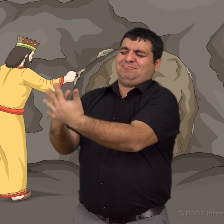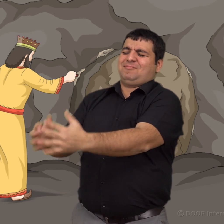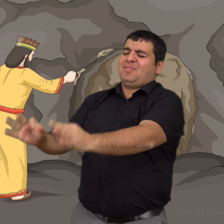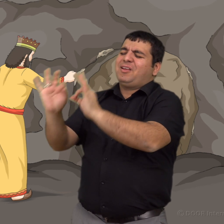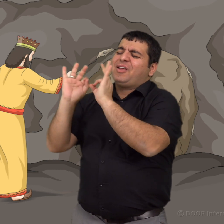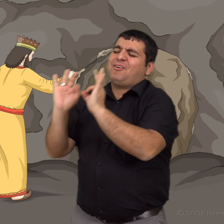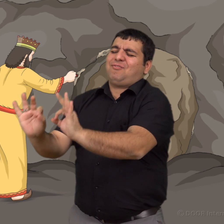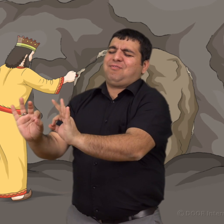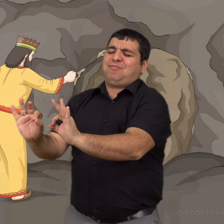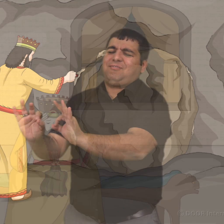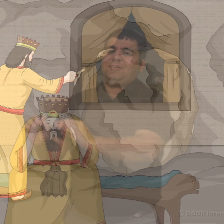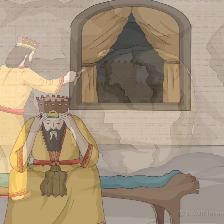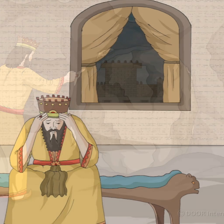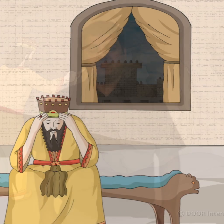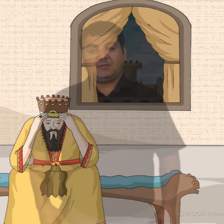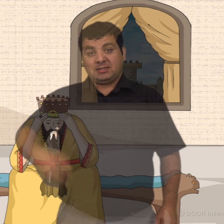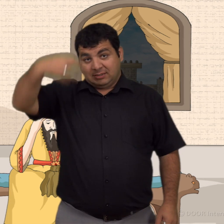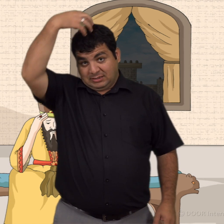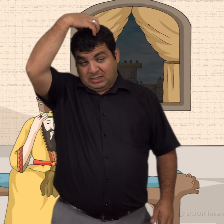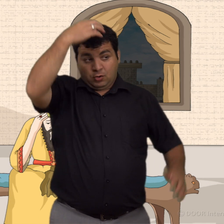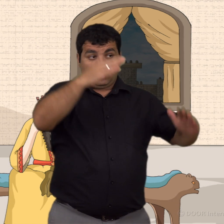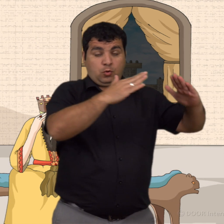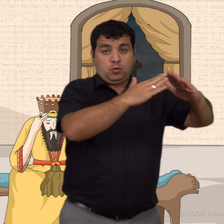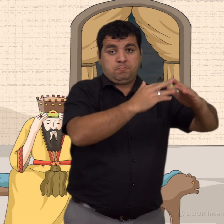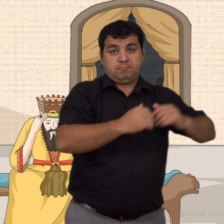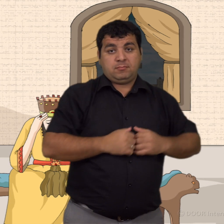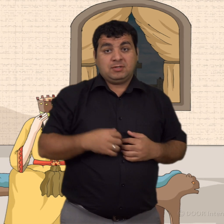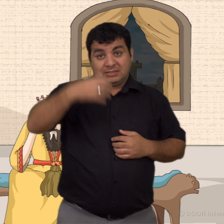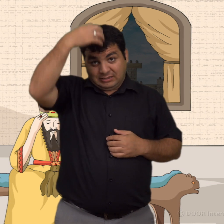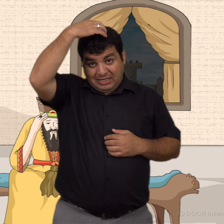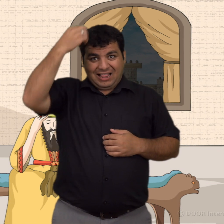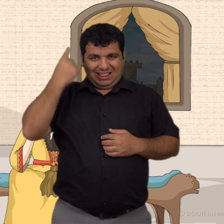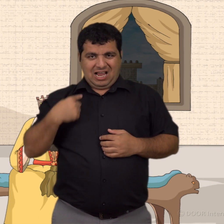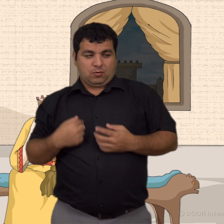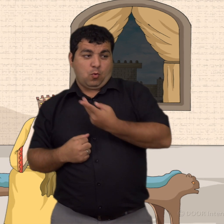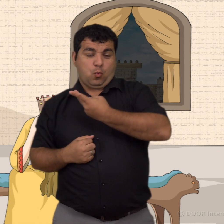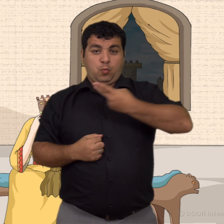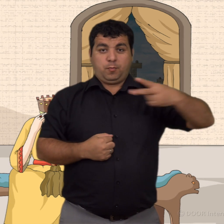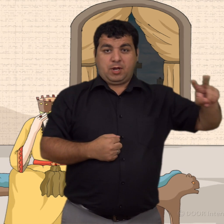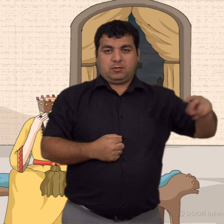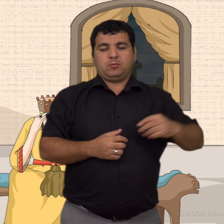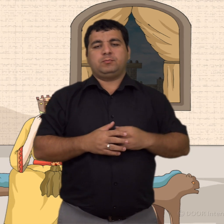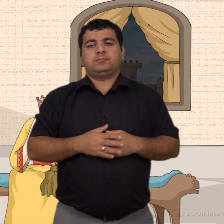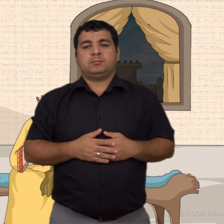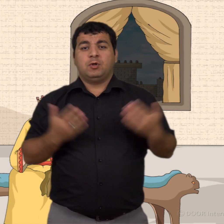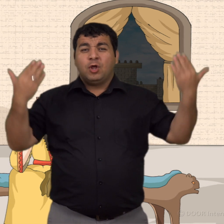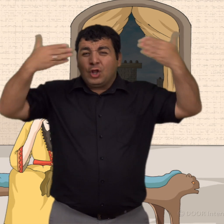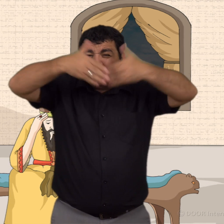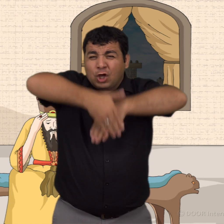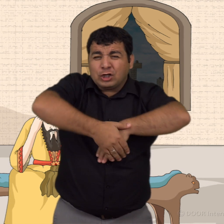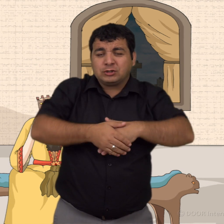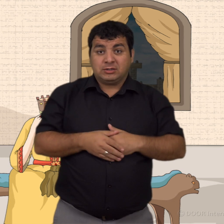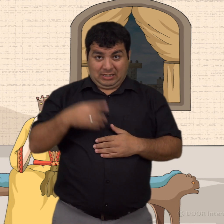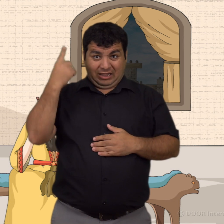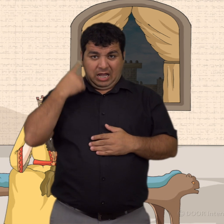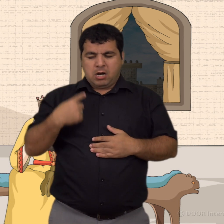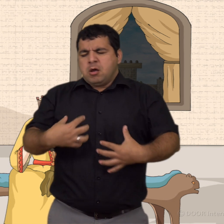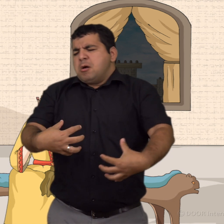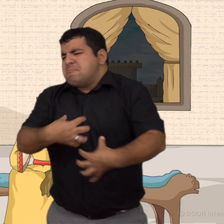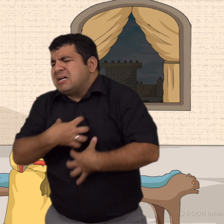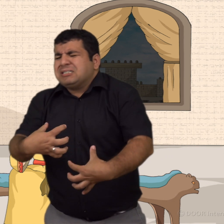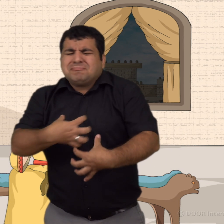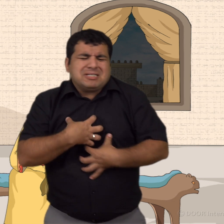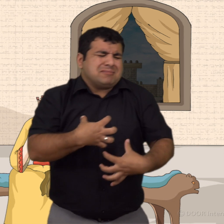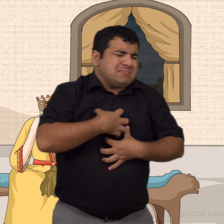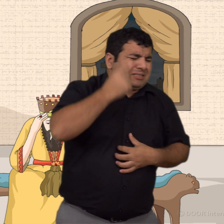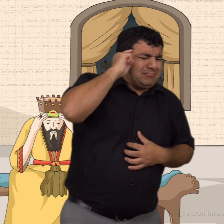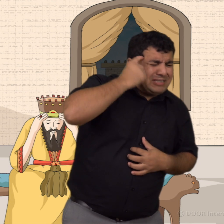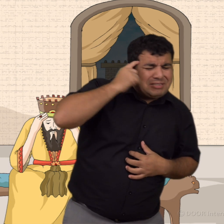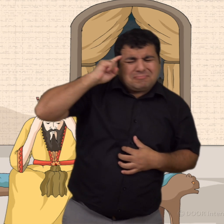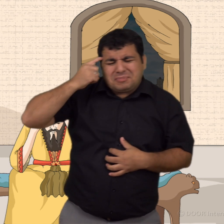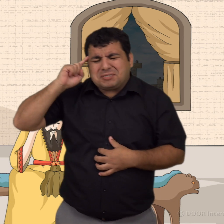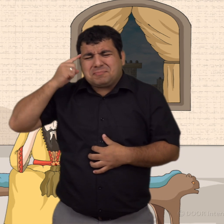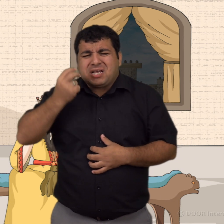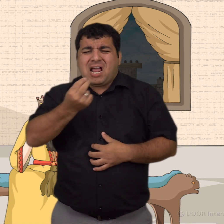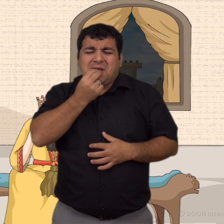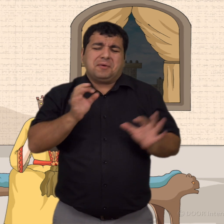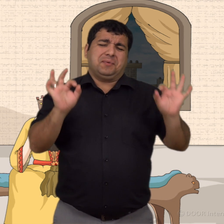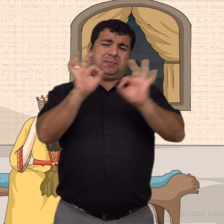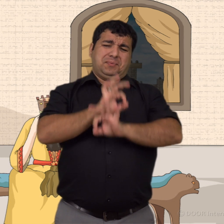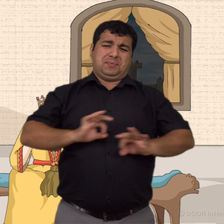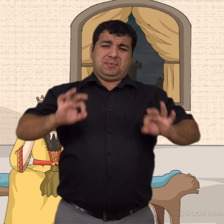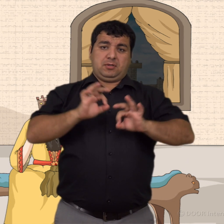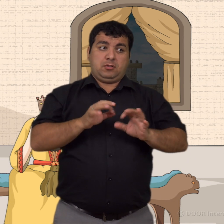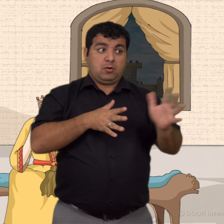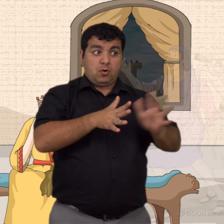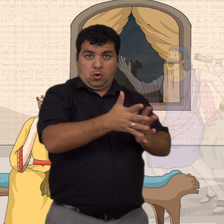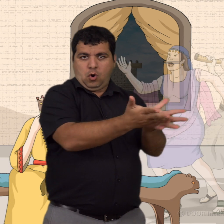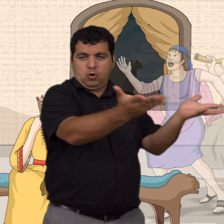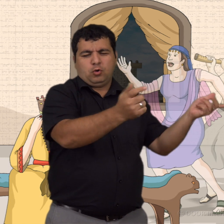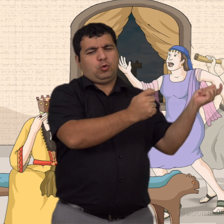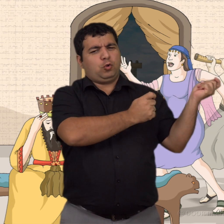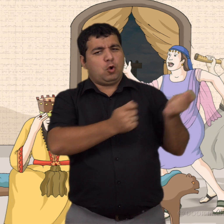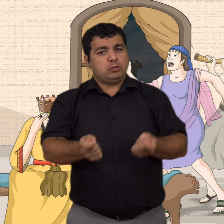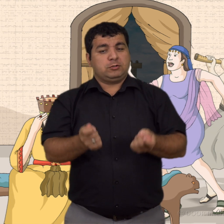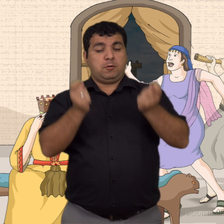Then the king went to his palace and spent the night fasting.